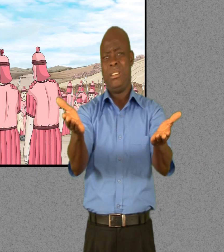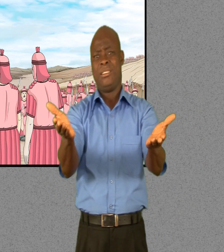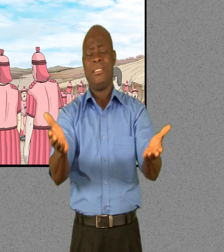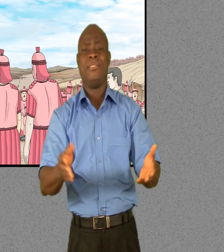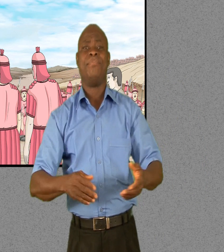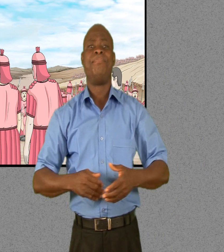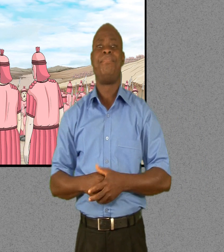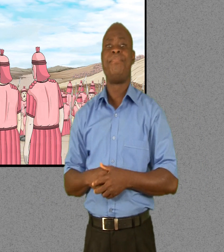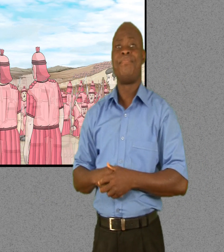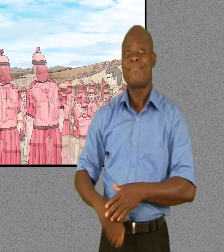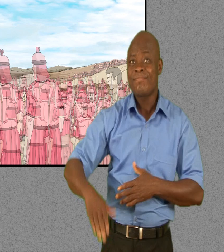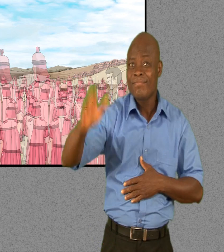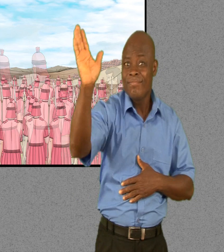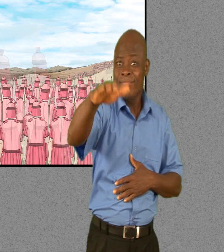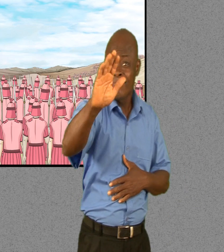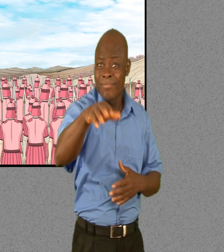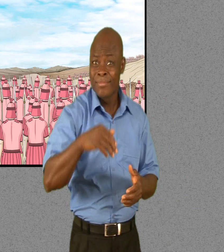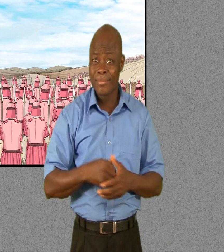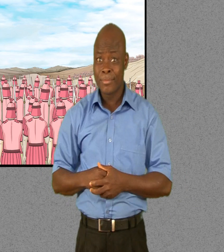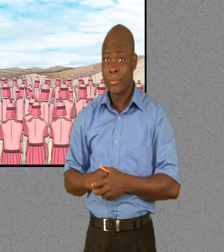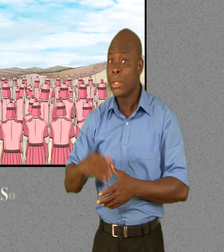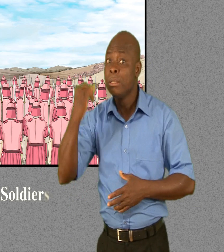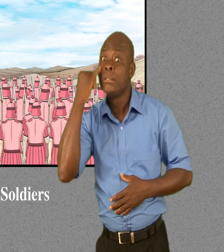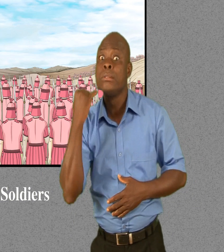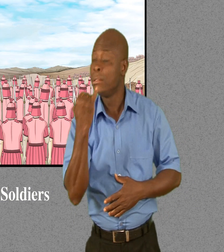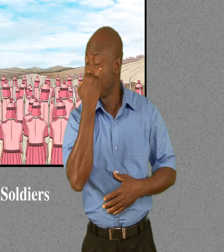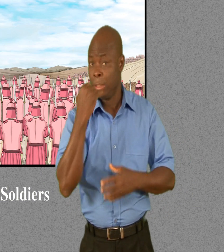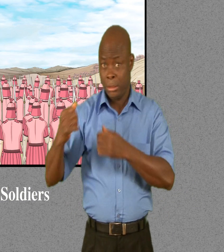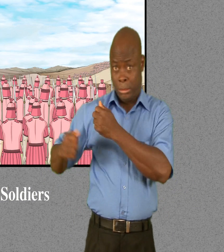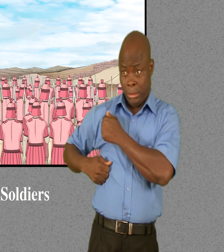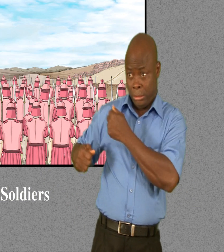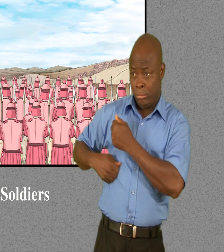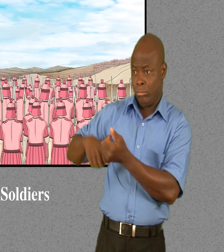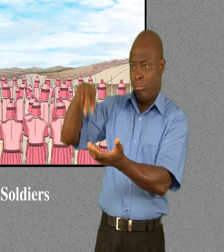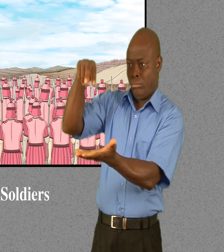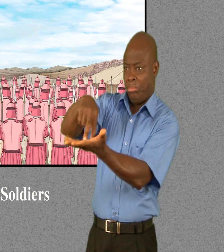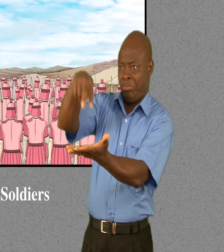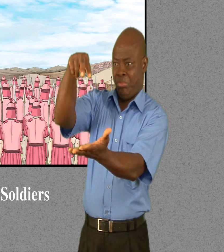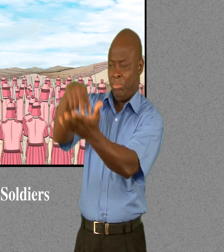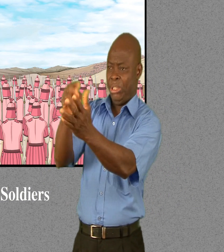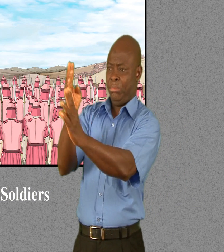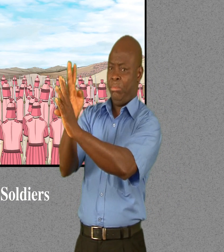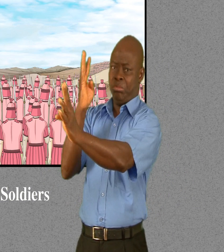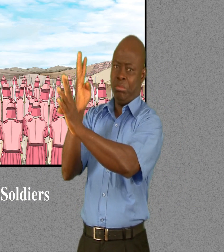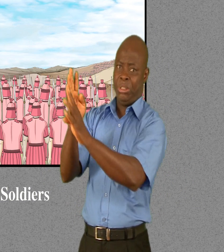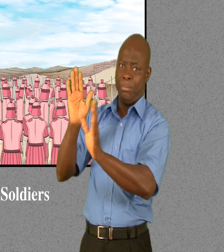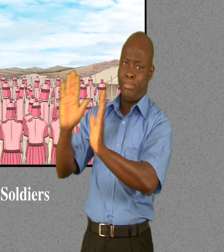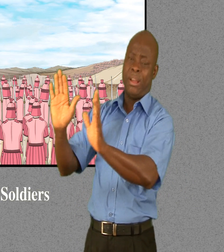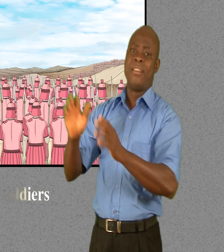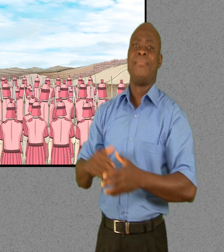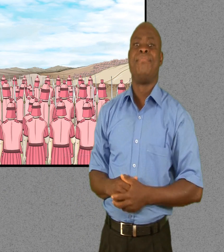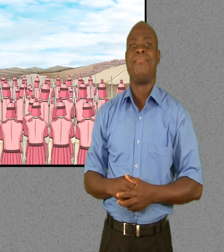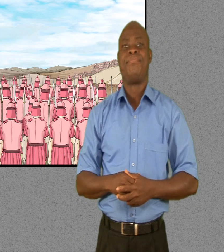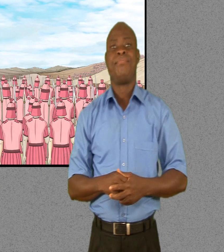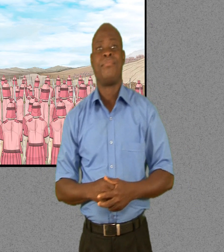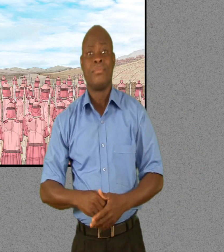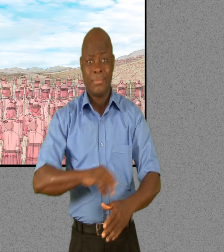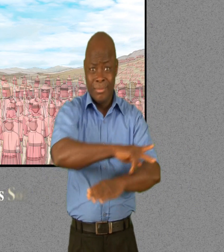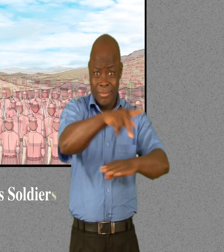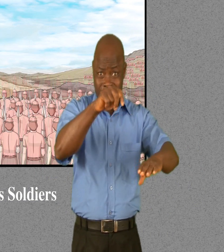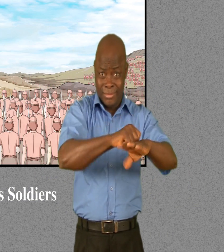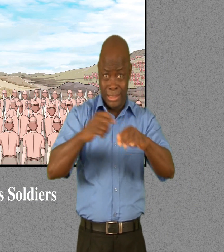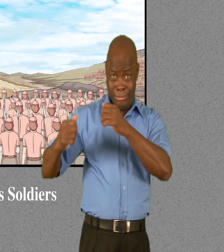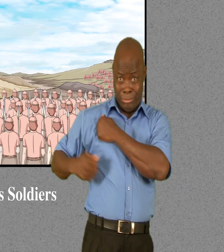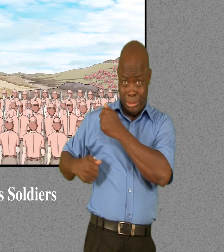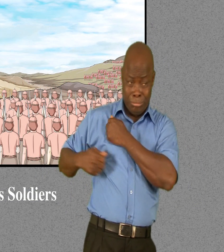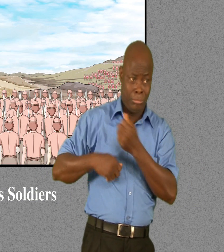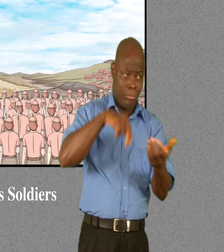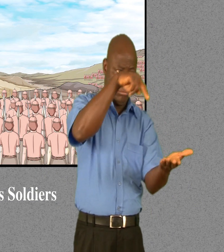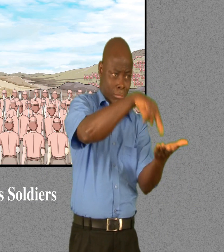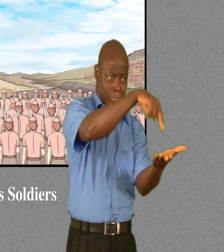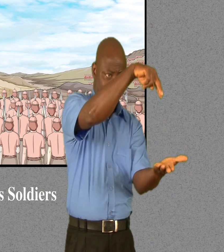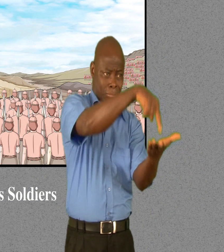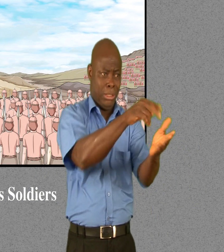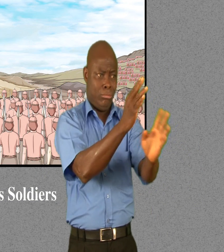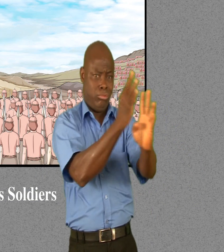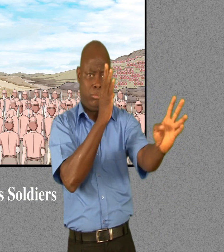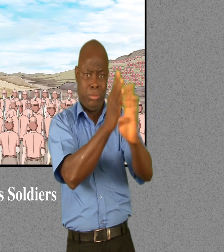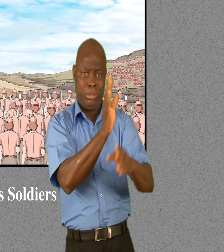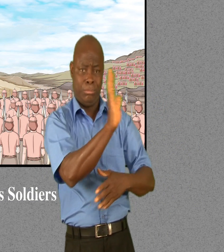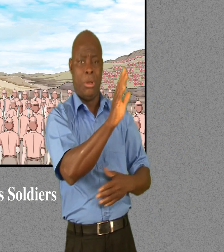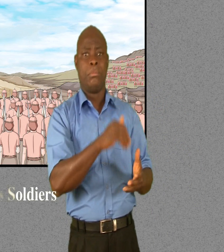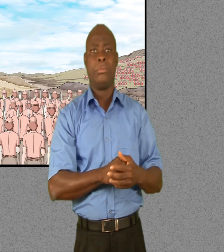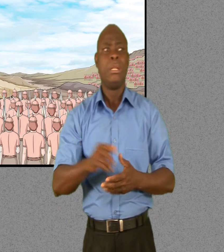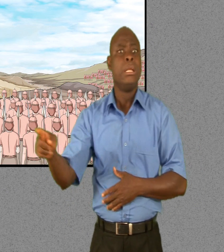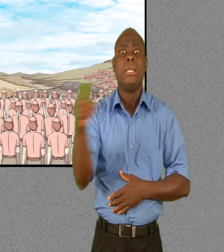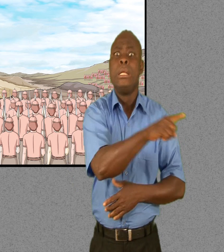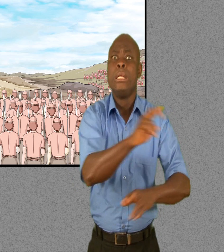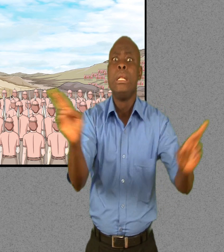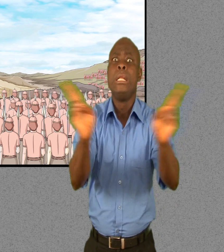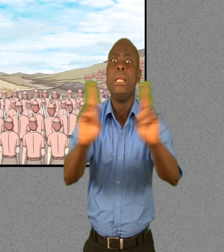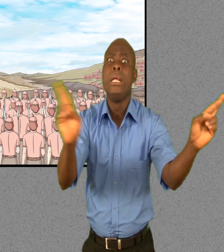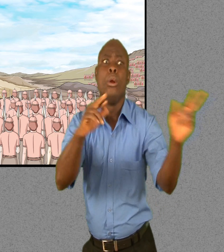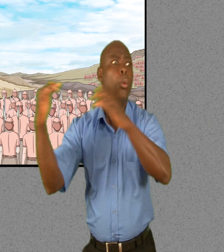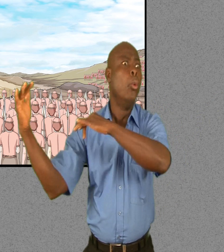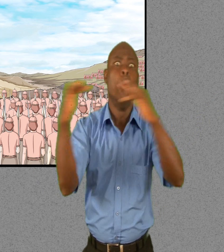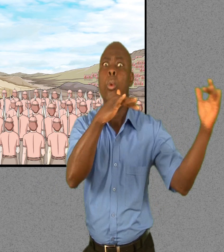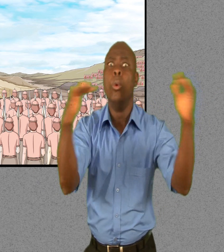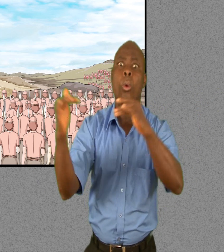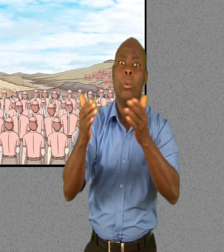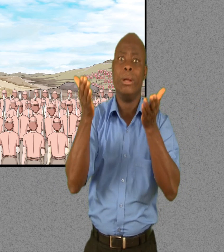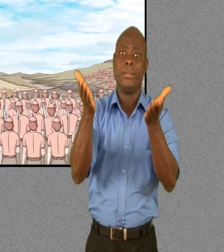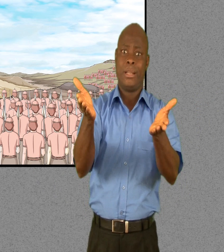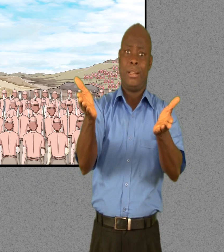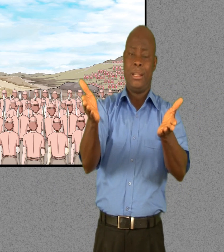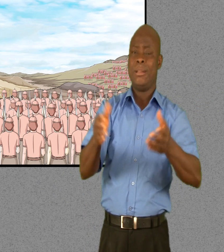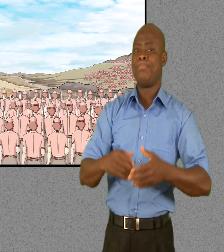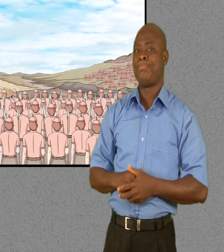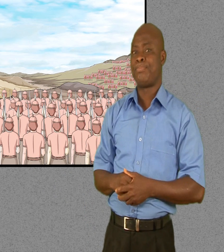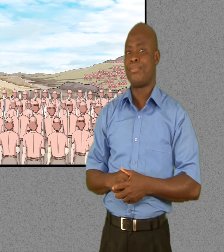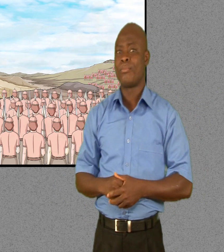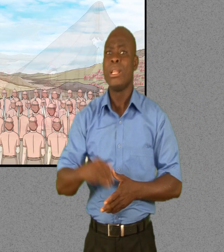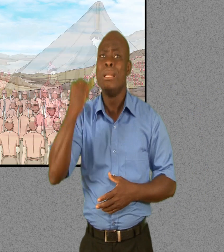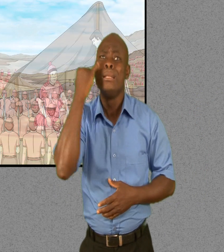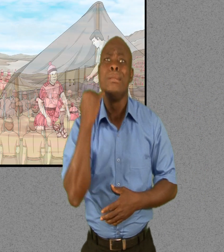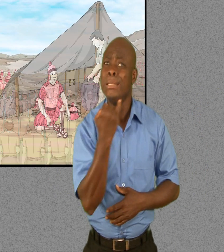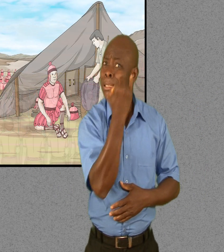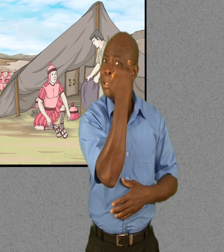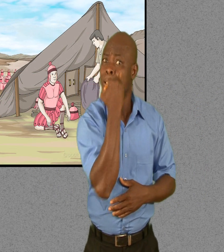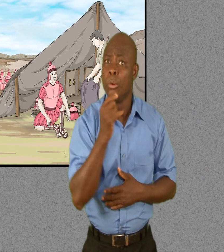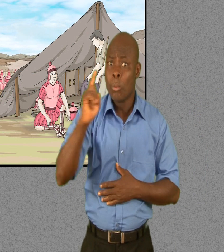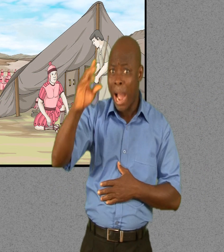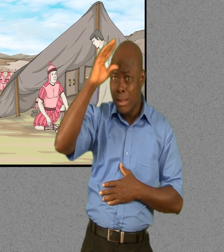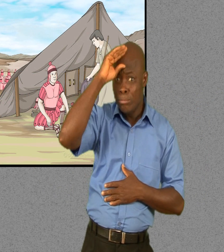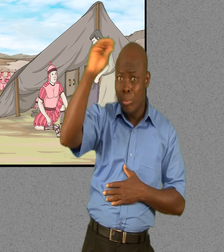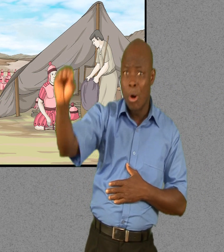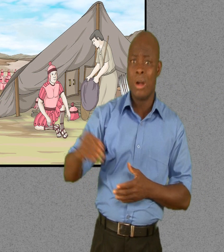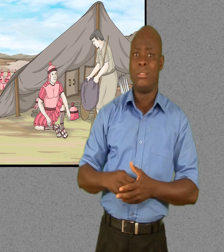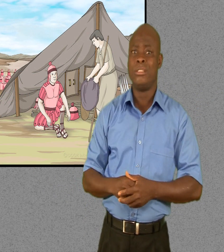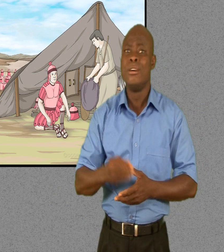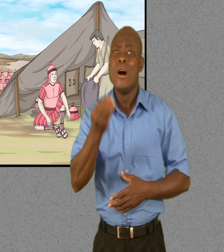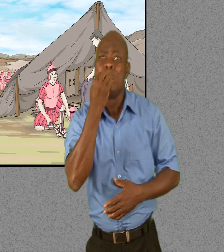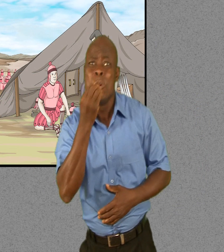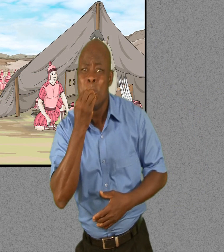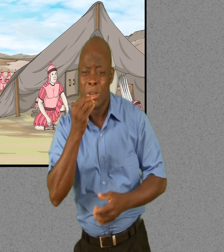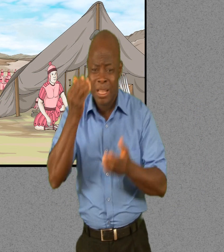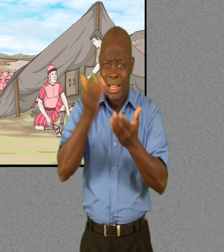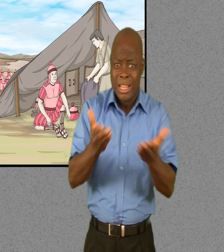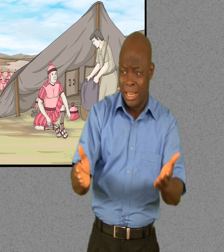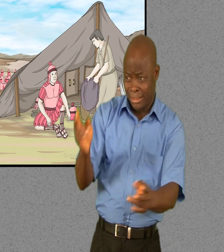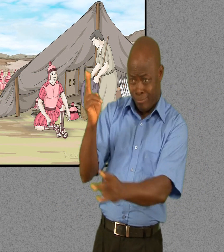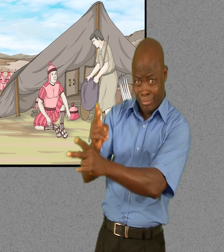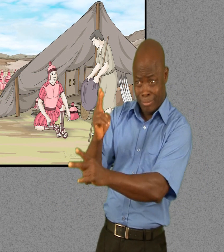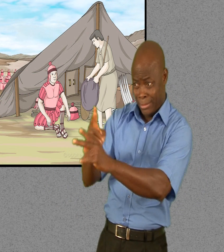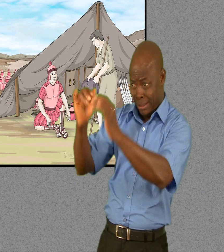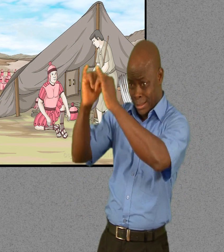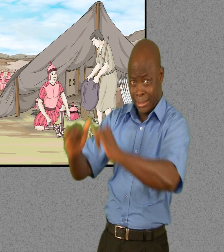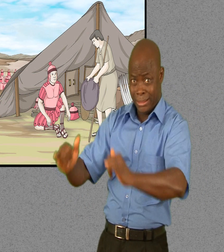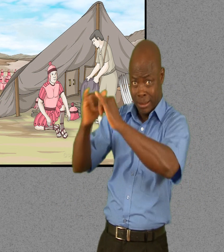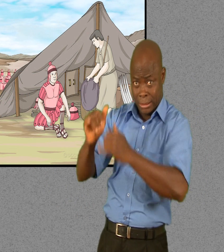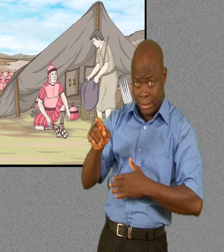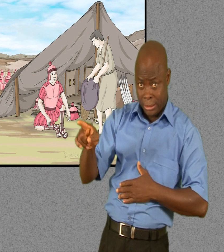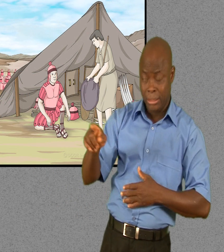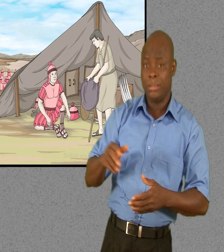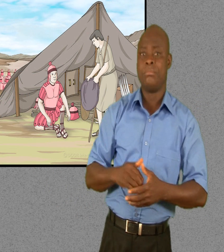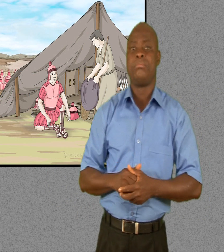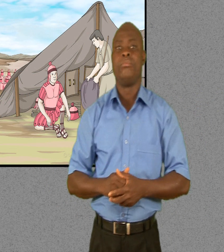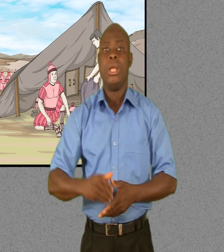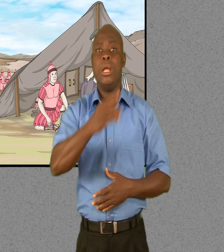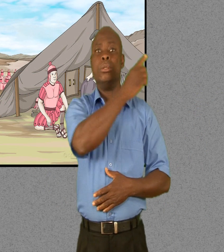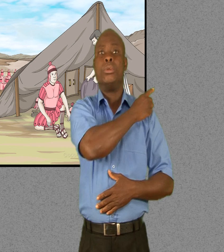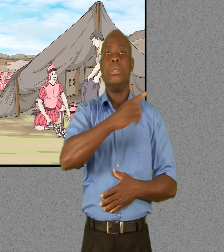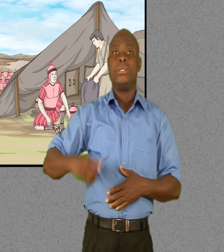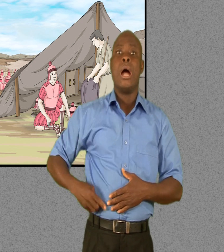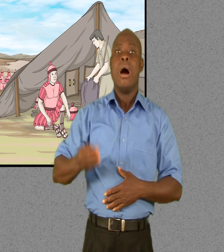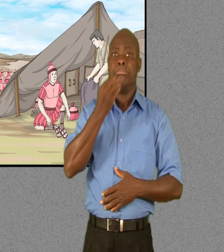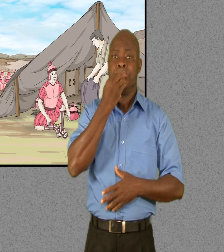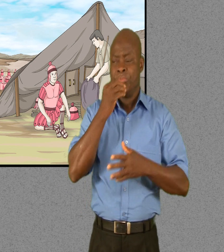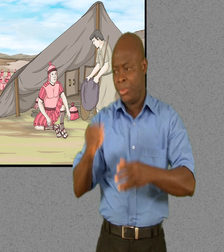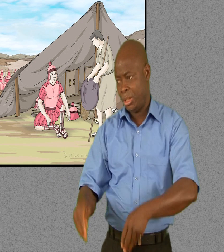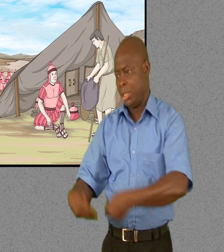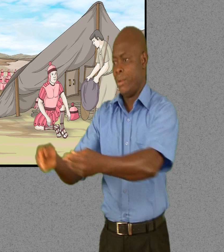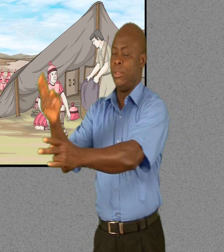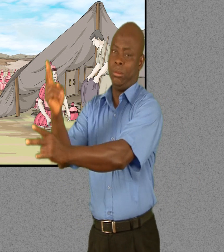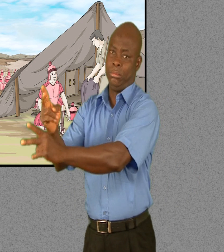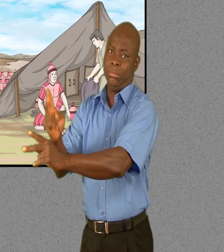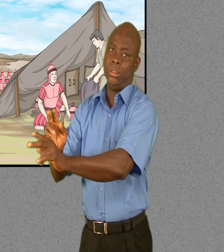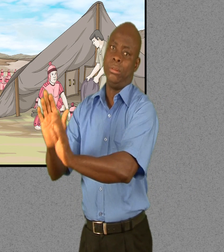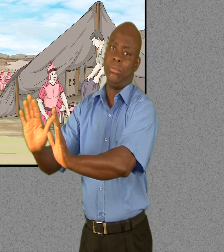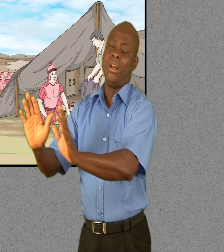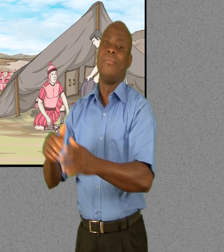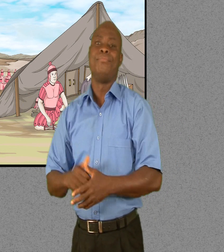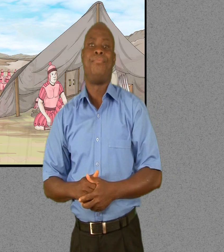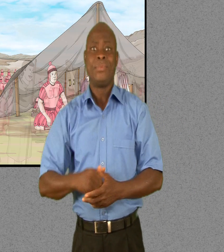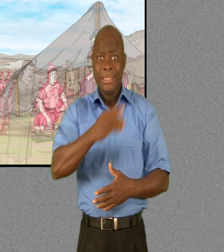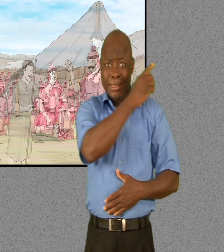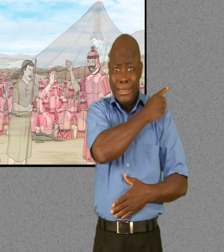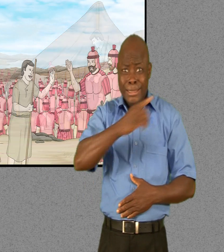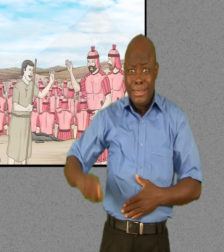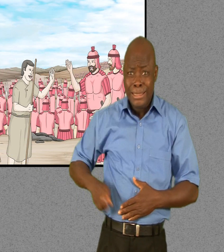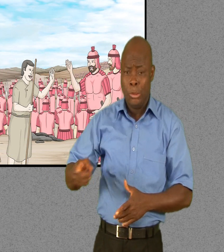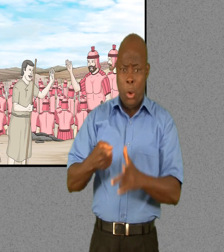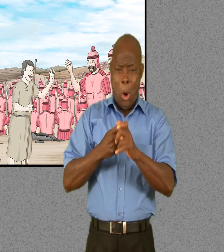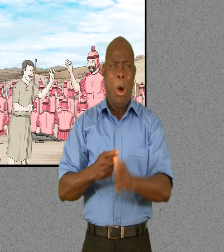And Israel and the Philistines arrayed in formation against each other. Then David left his supplies in the care of the quartermaster and ran to the battle line.